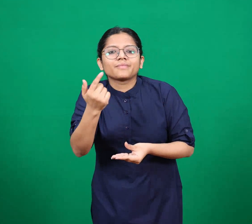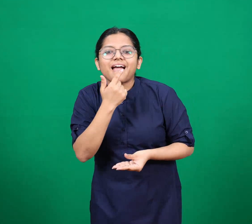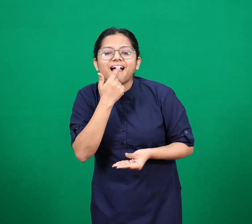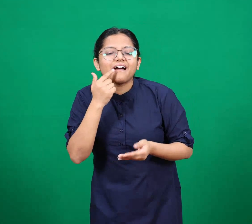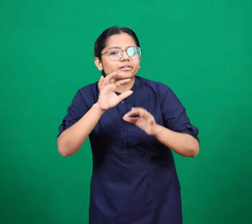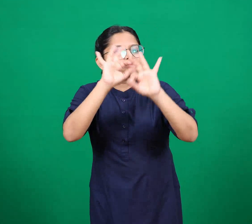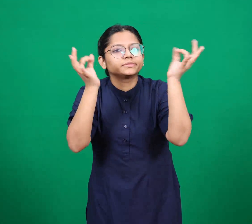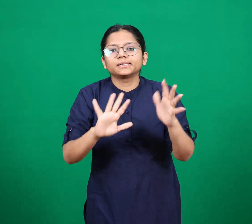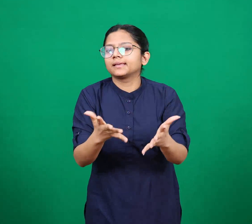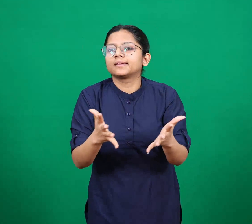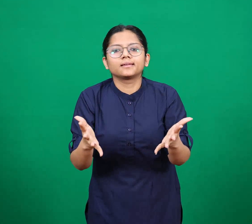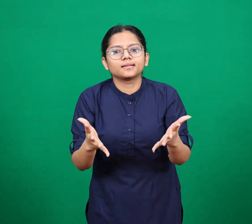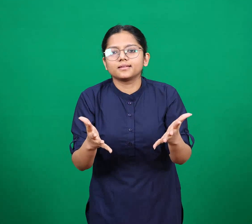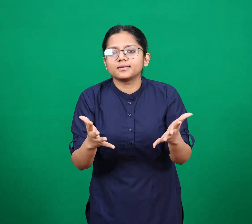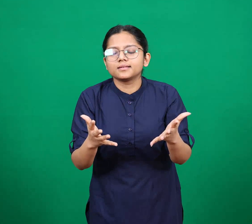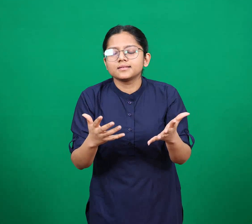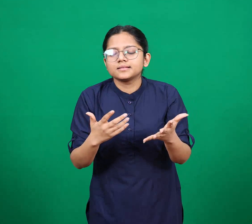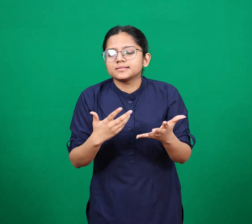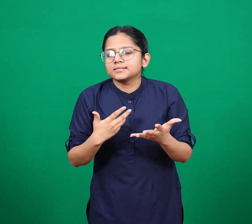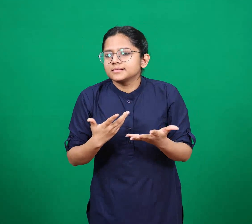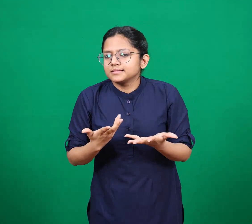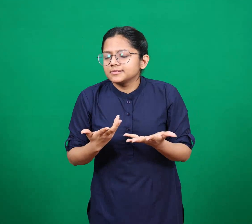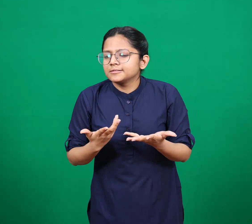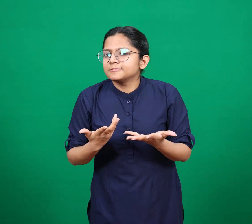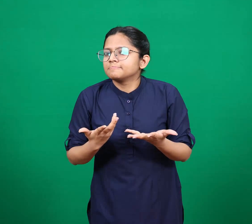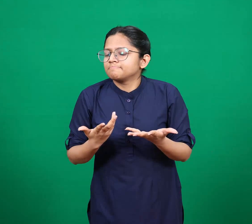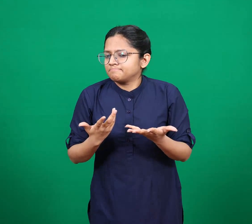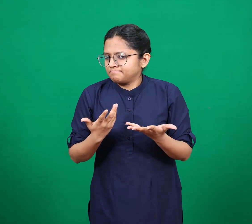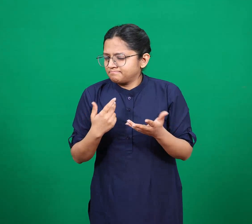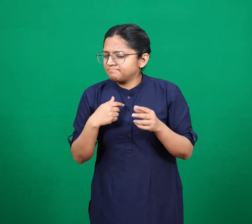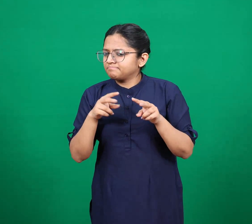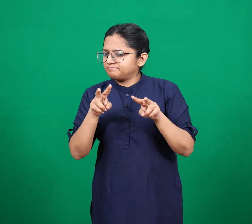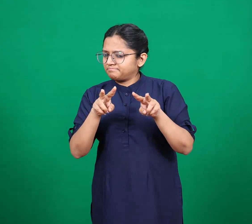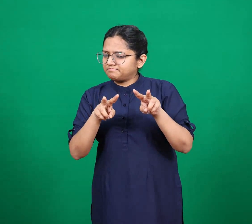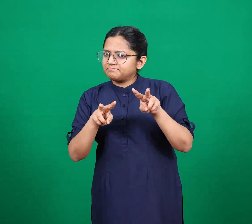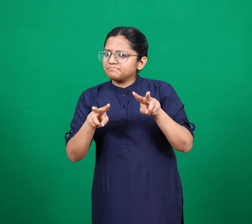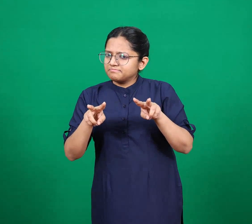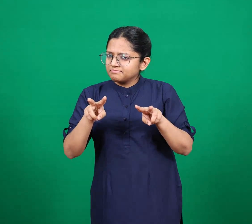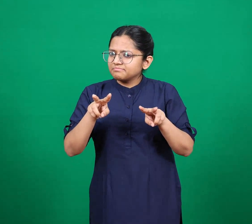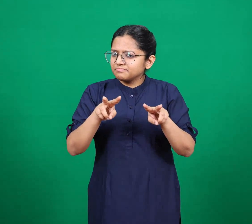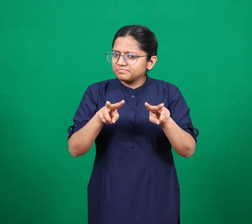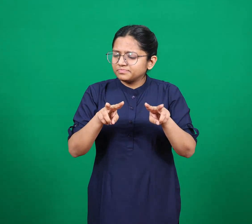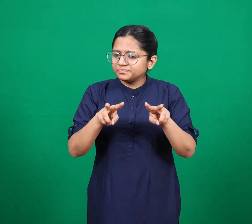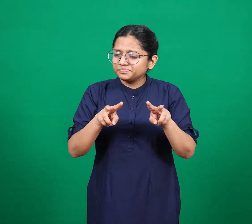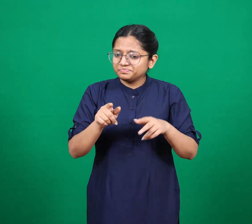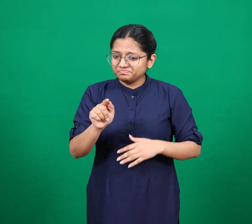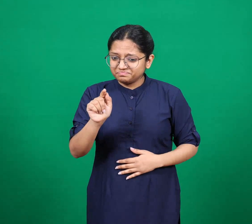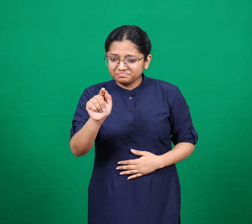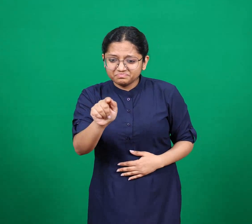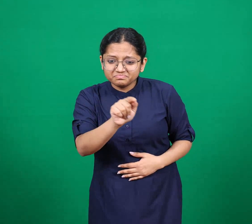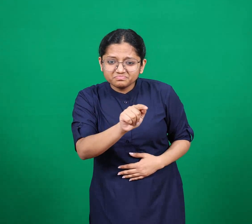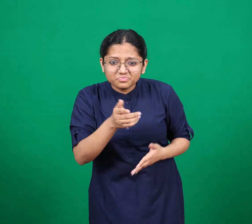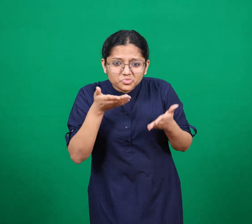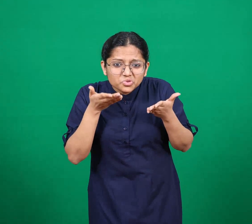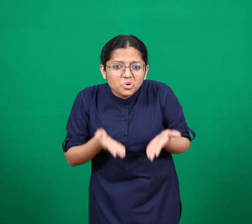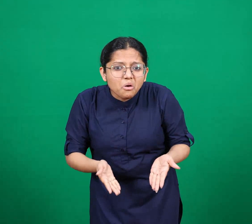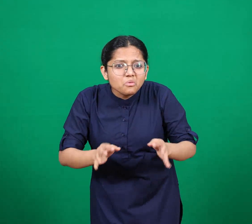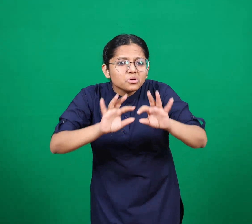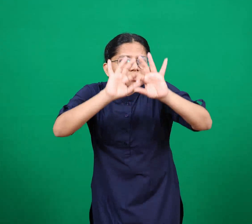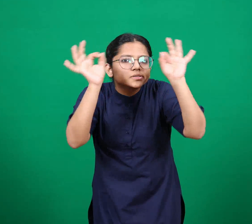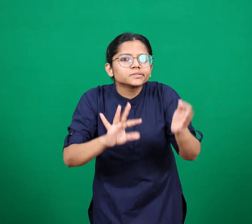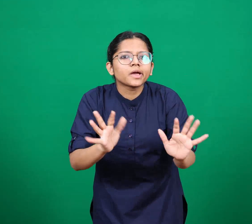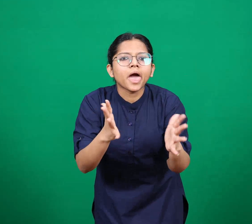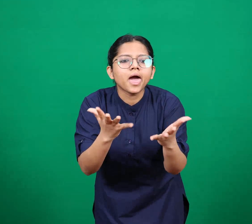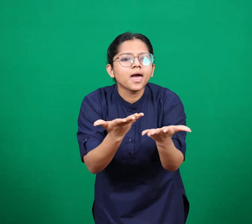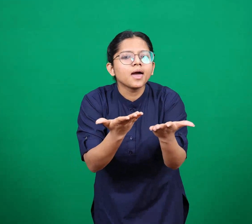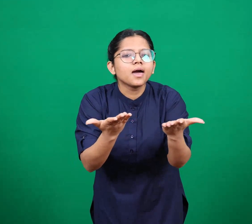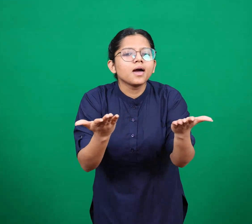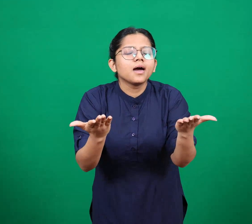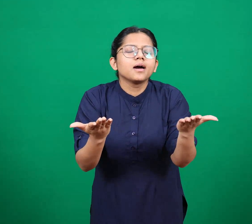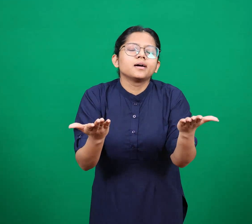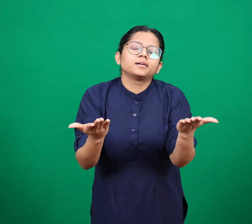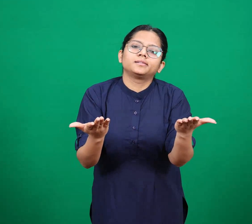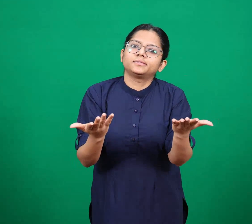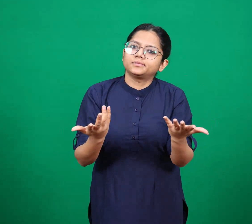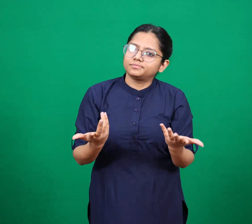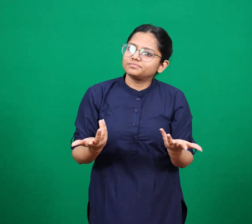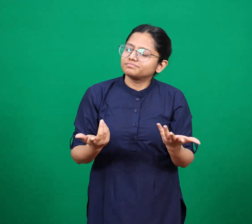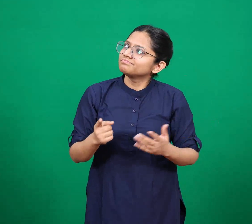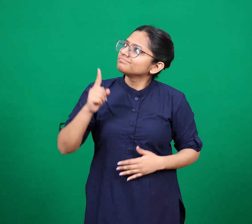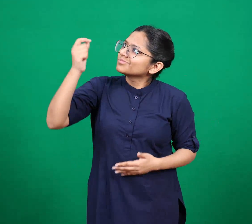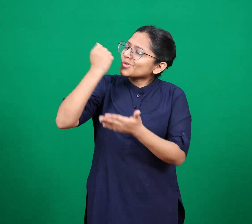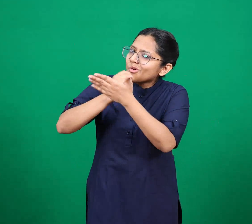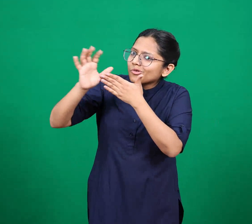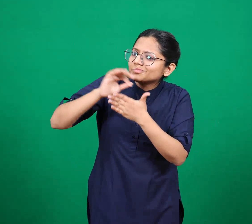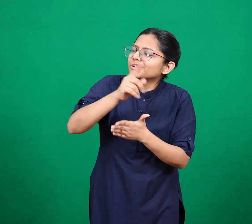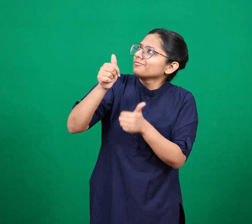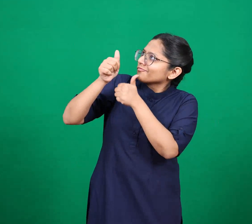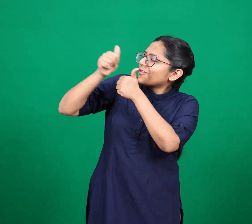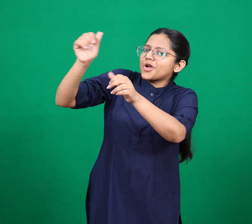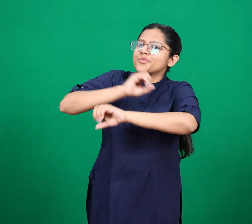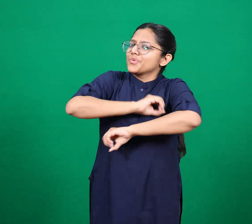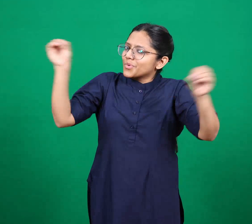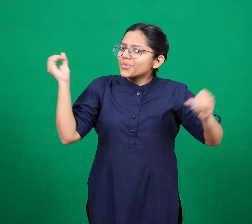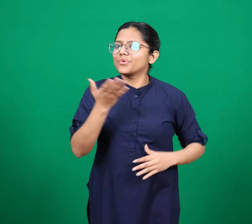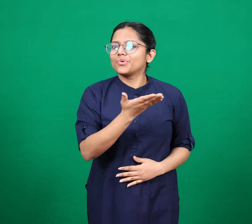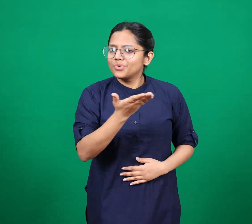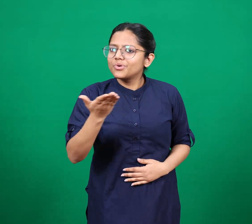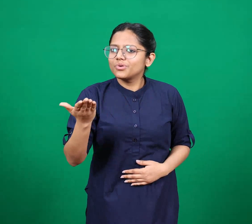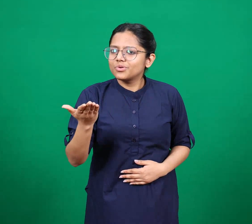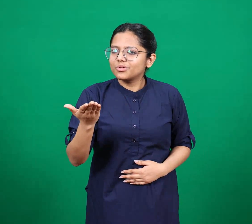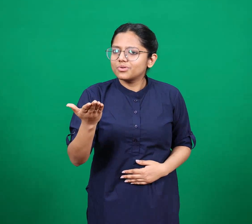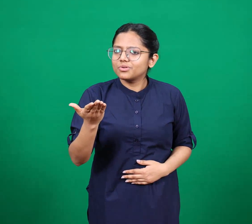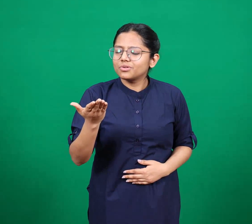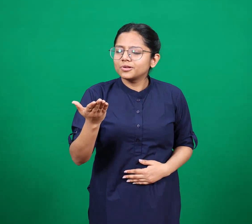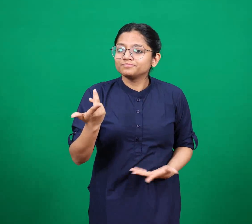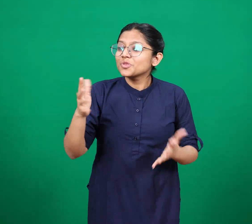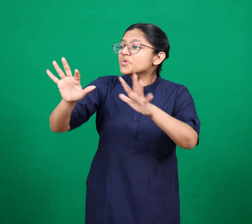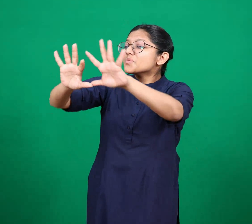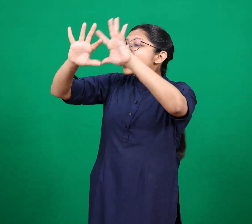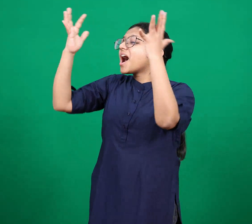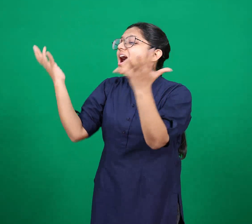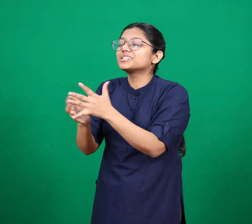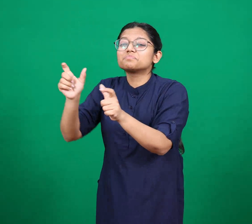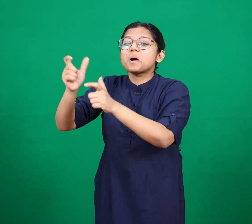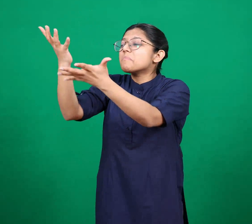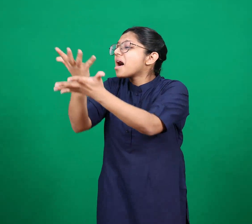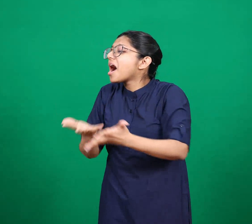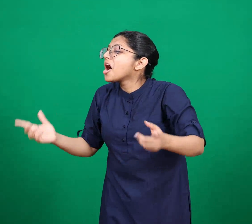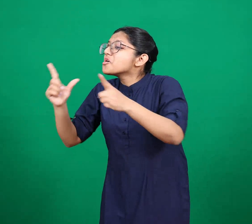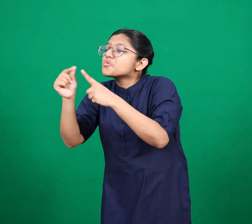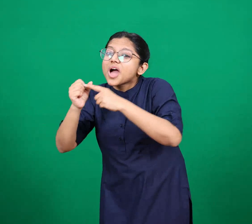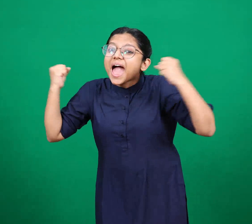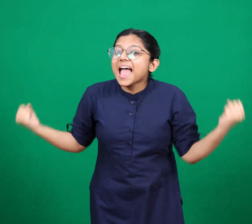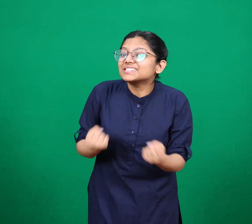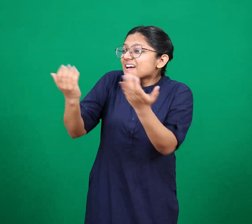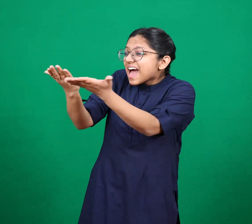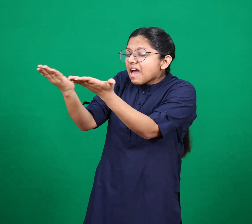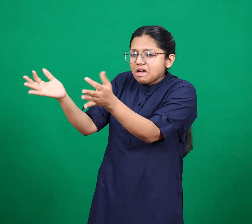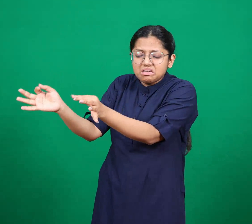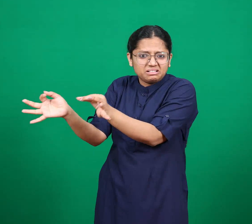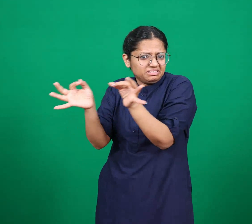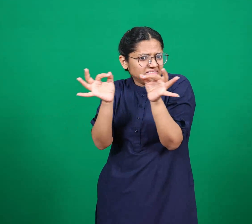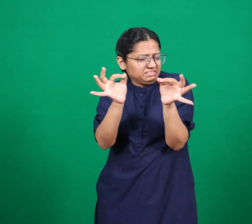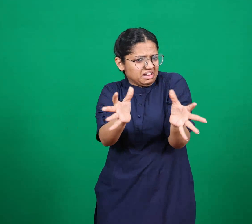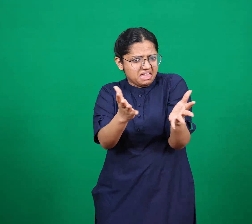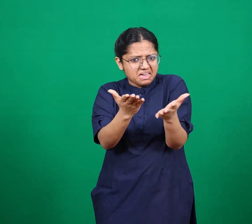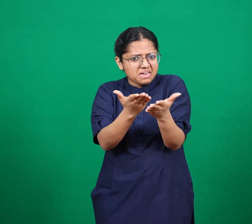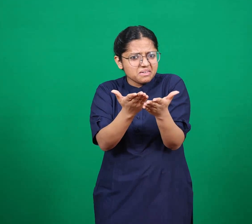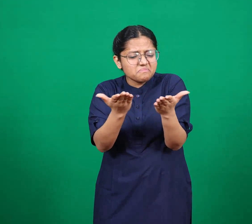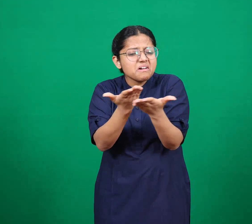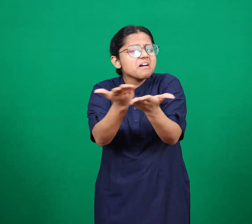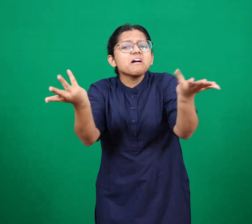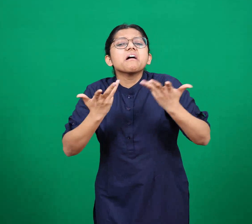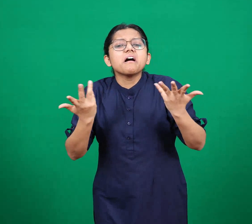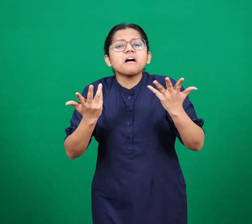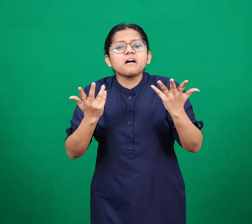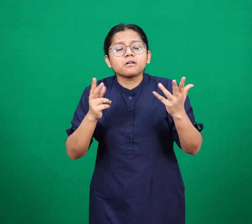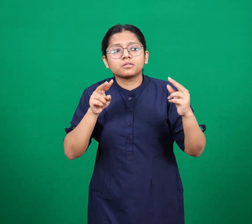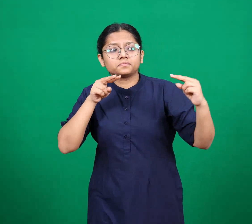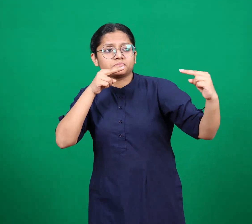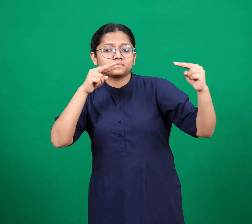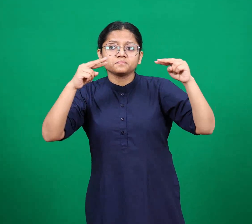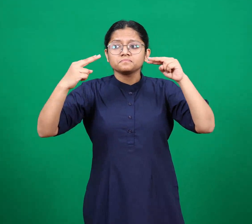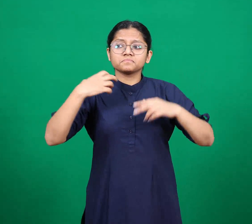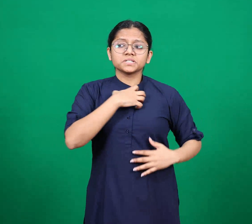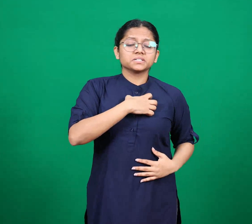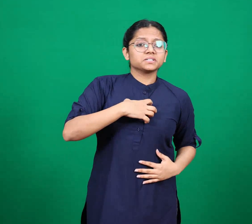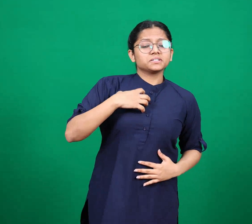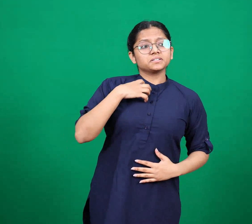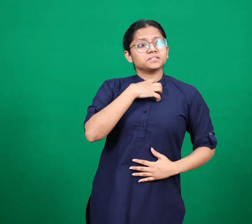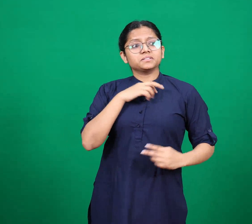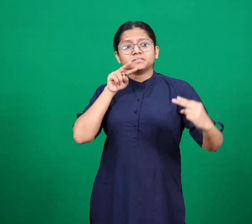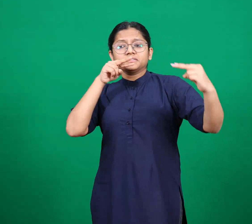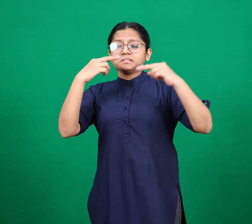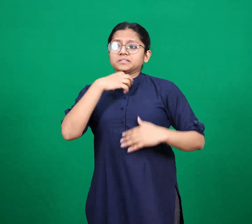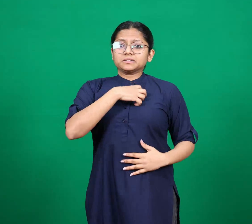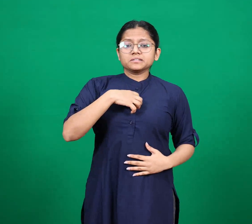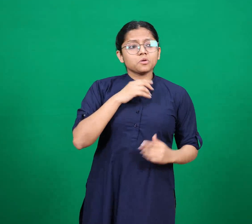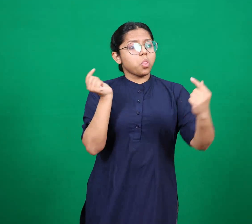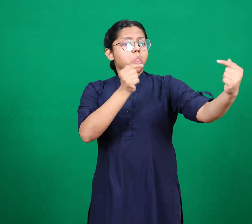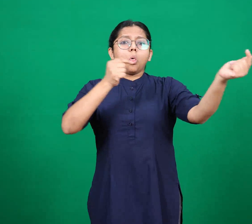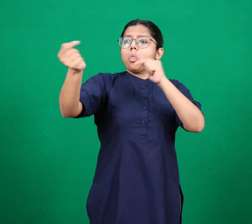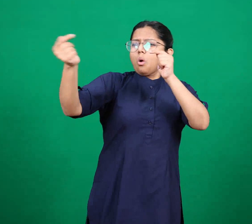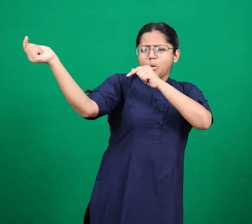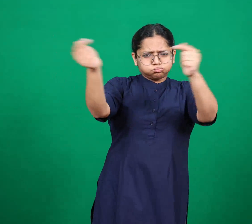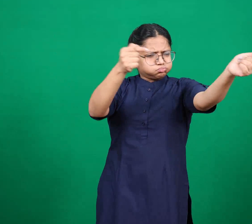For since there is jealousy and dissension among you, are you not worldly?